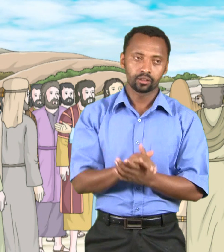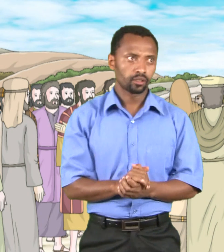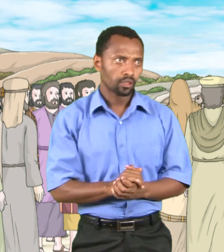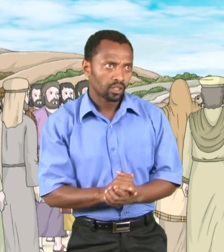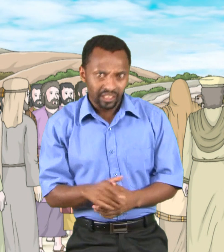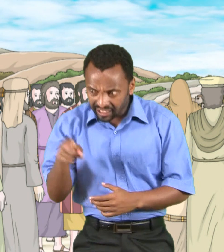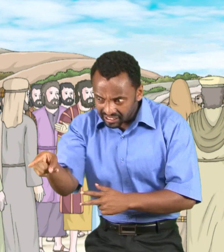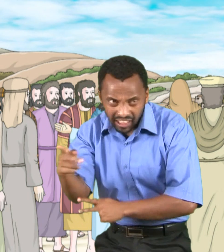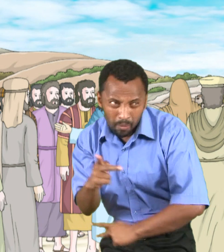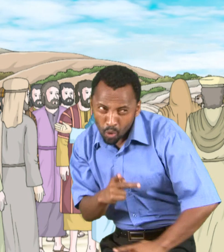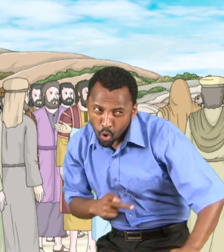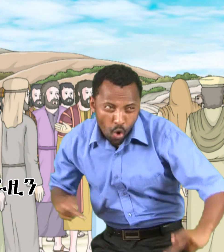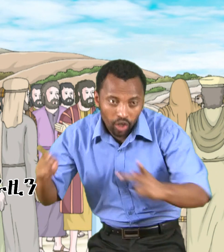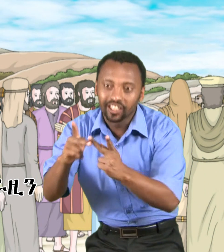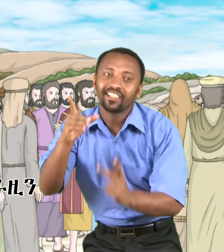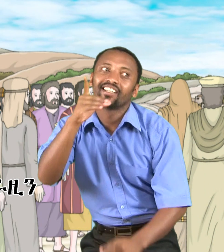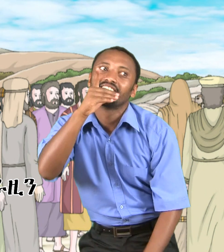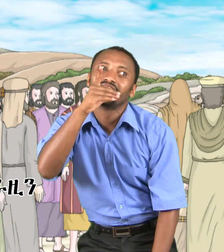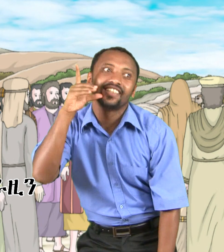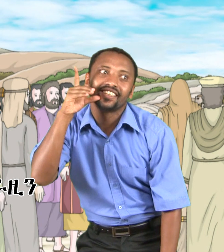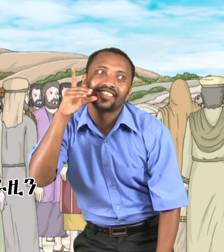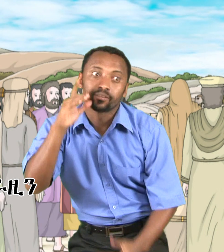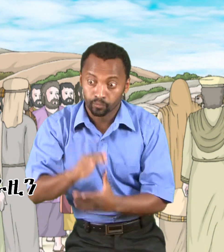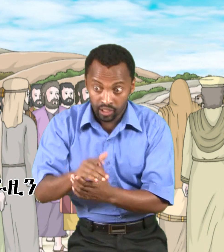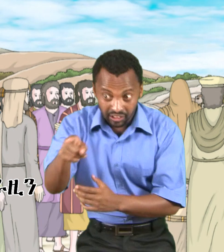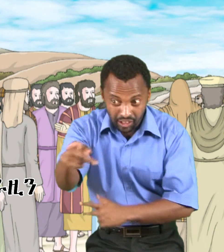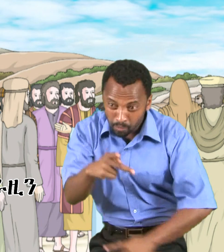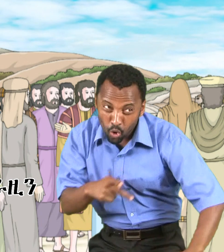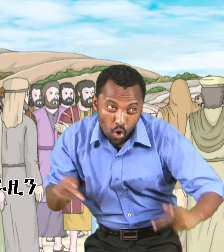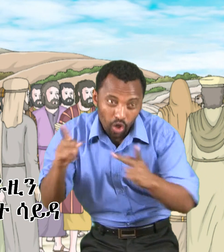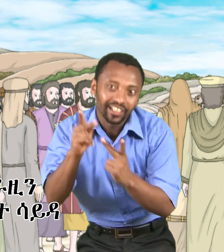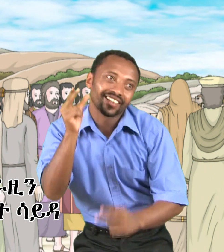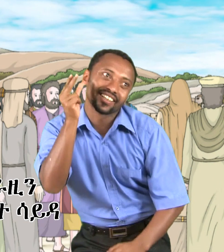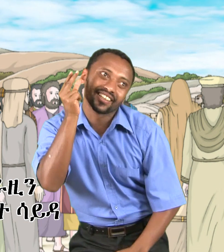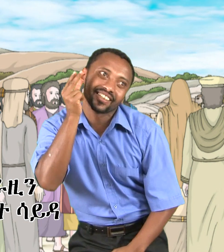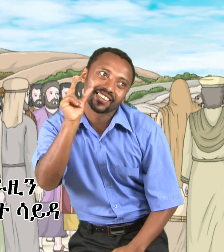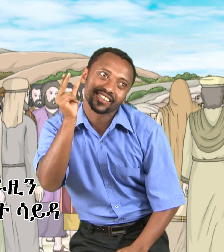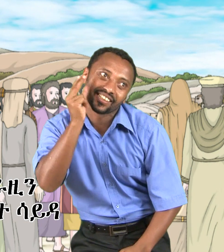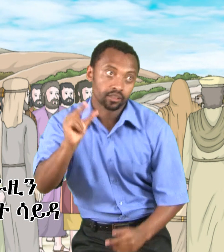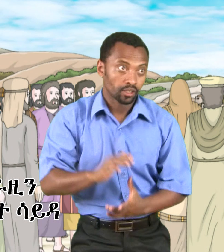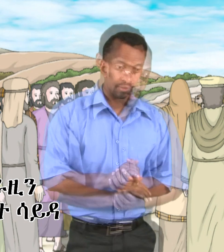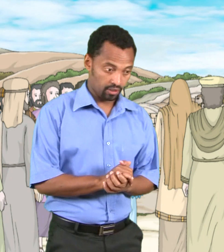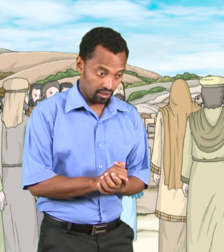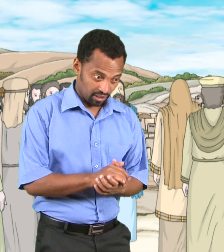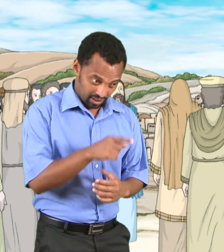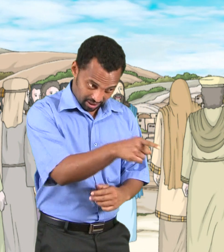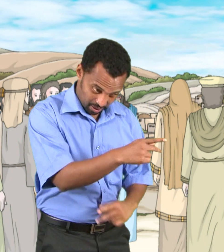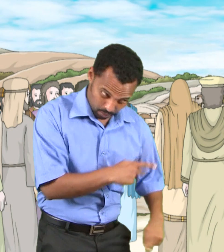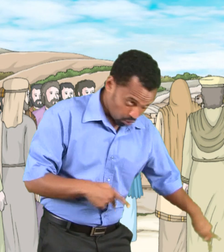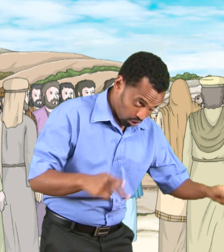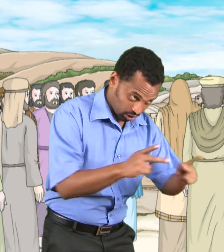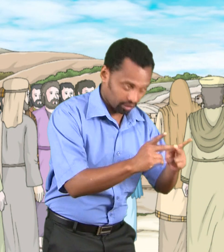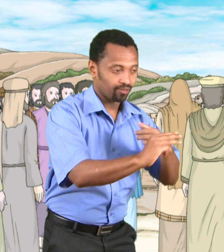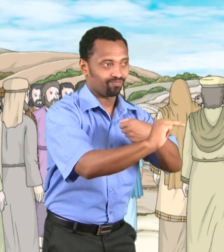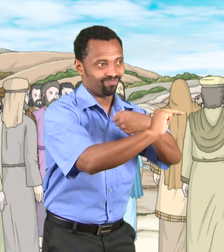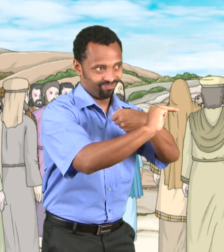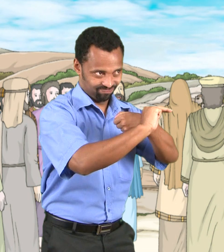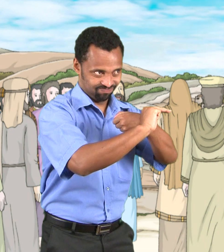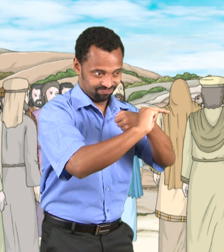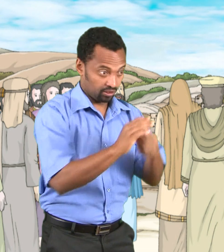Woe to you, Chorazin! Woe to you, Bethsaida!